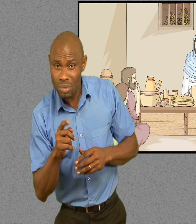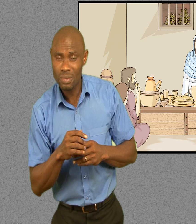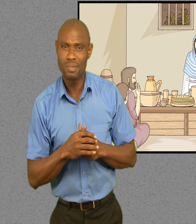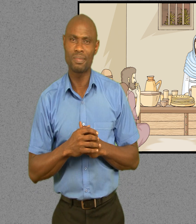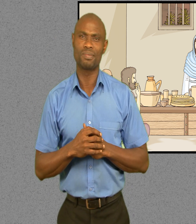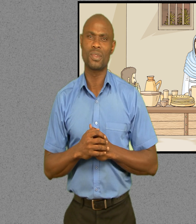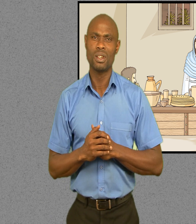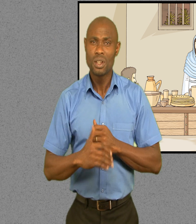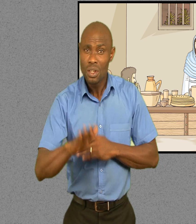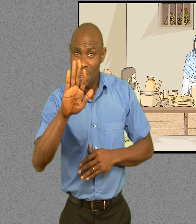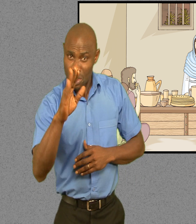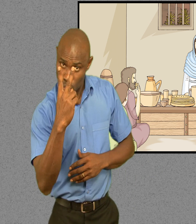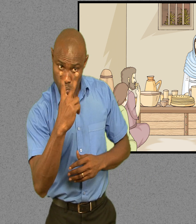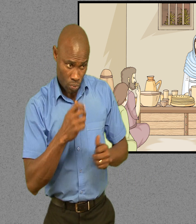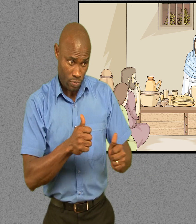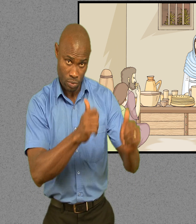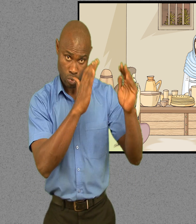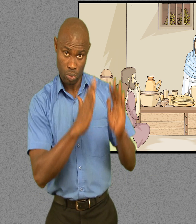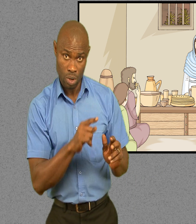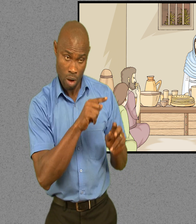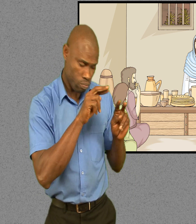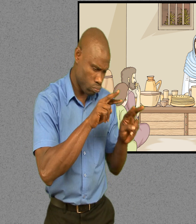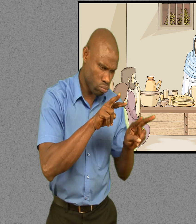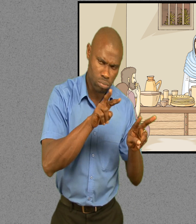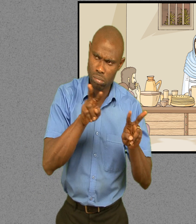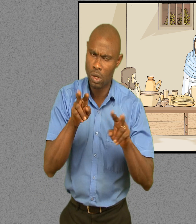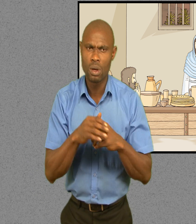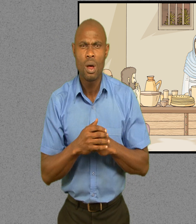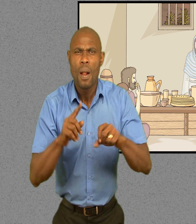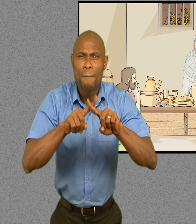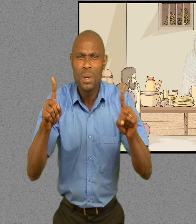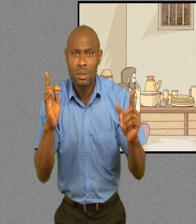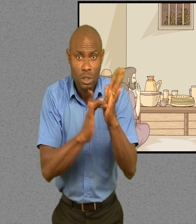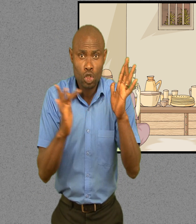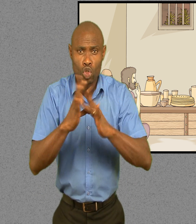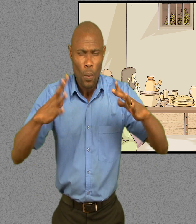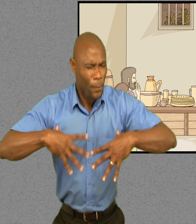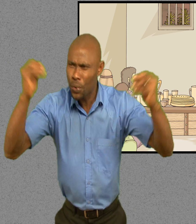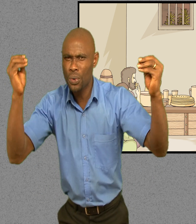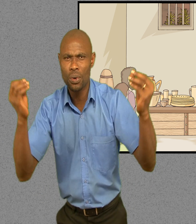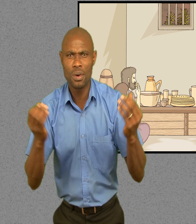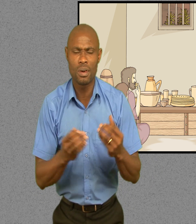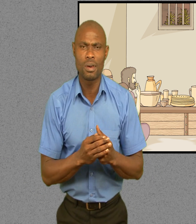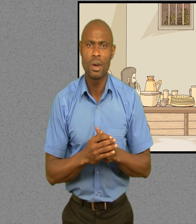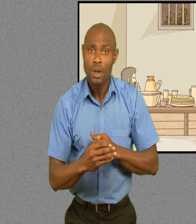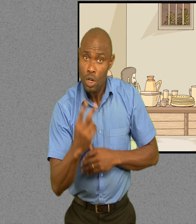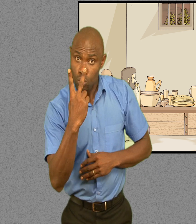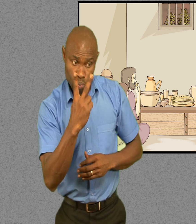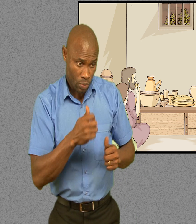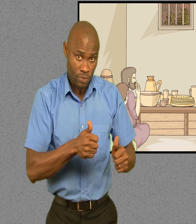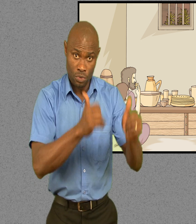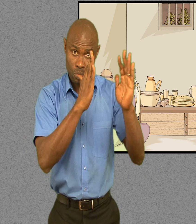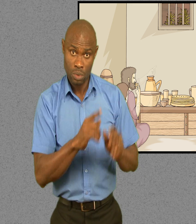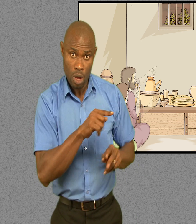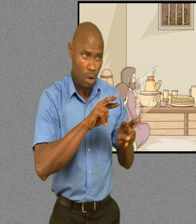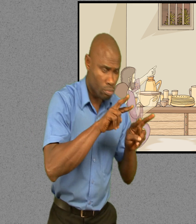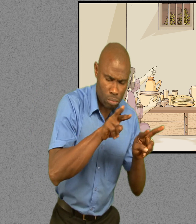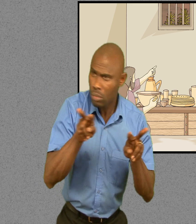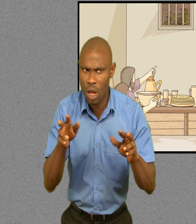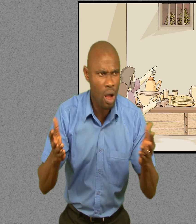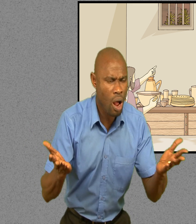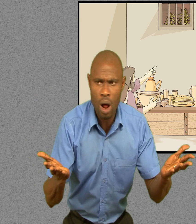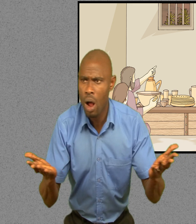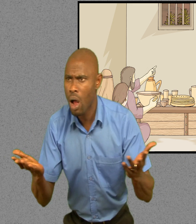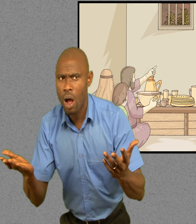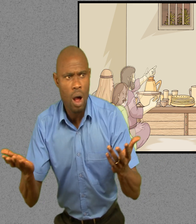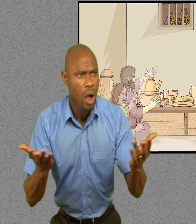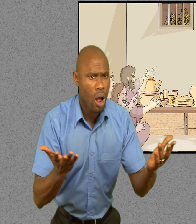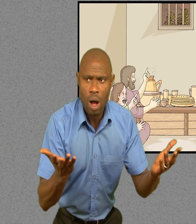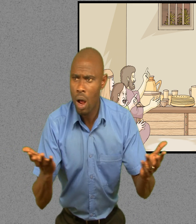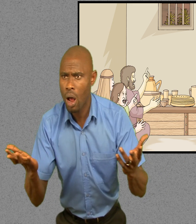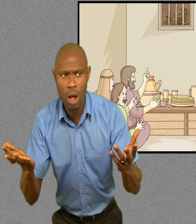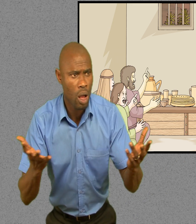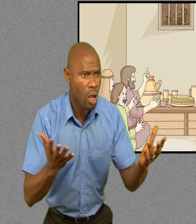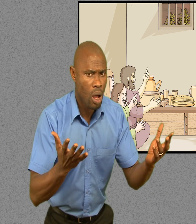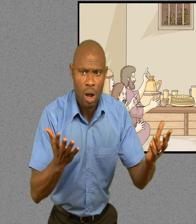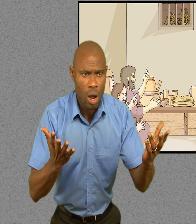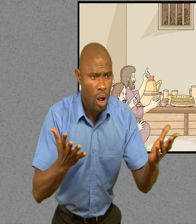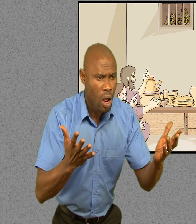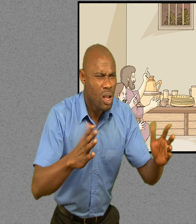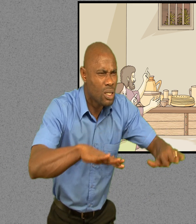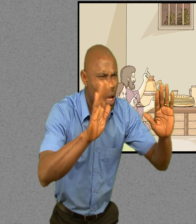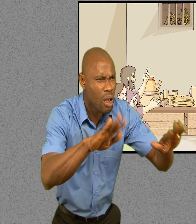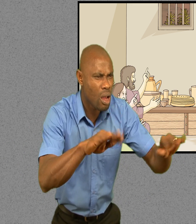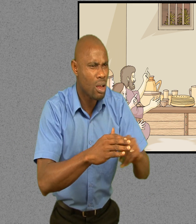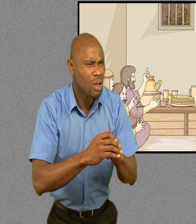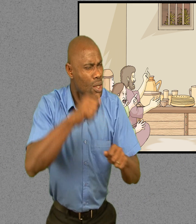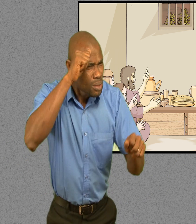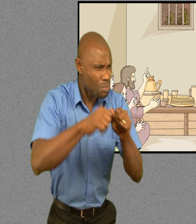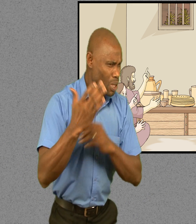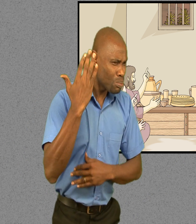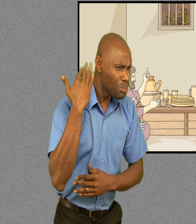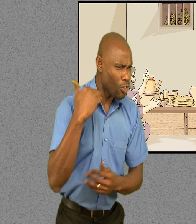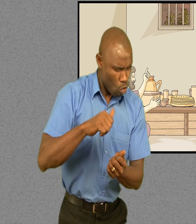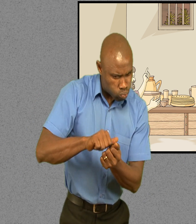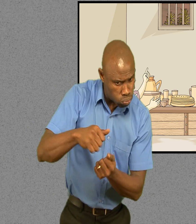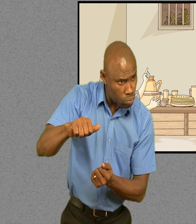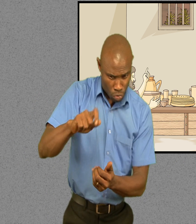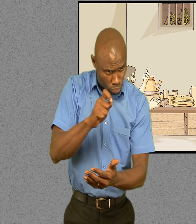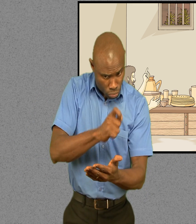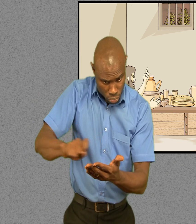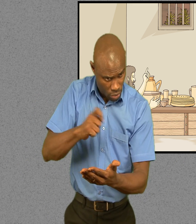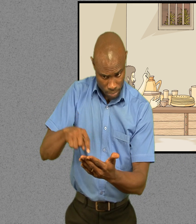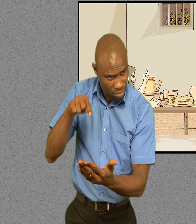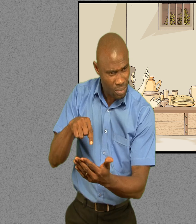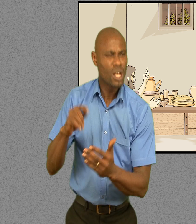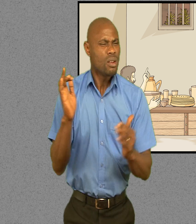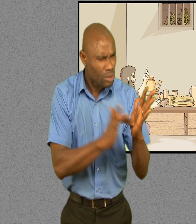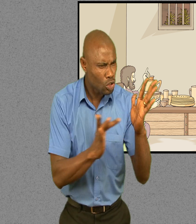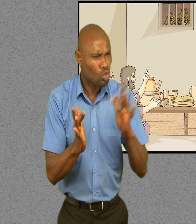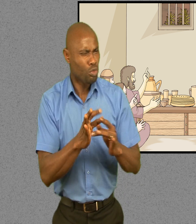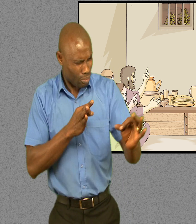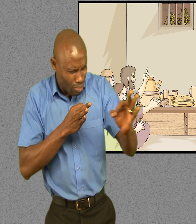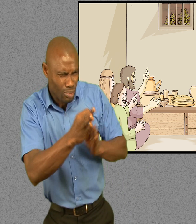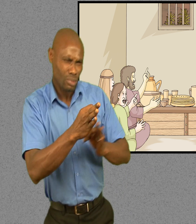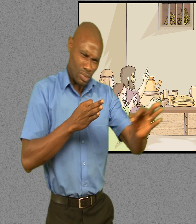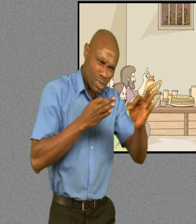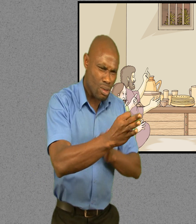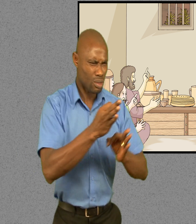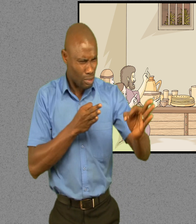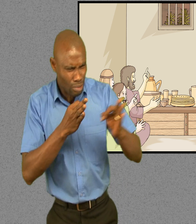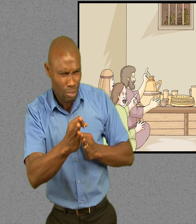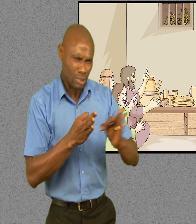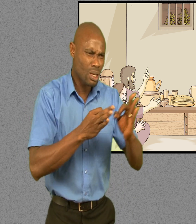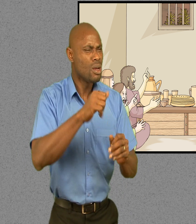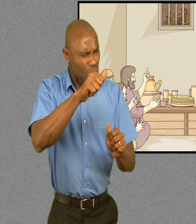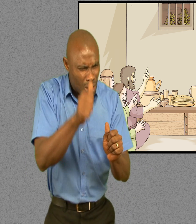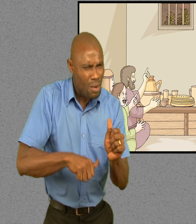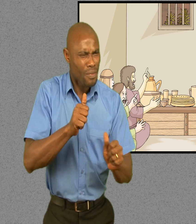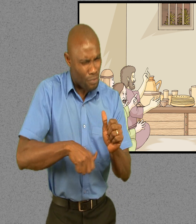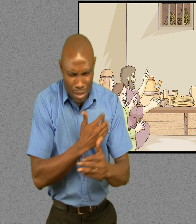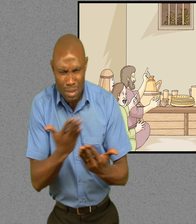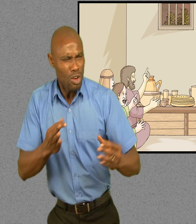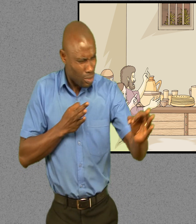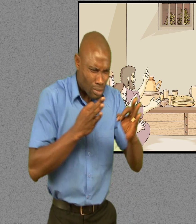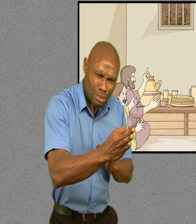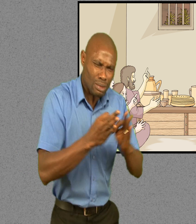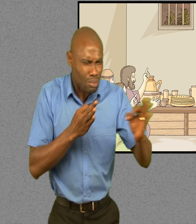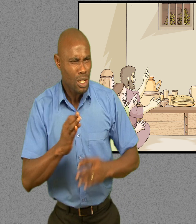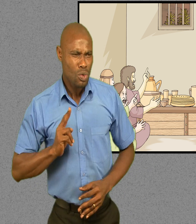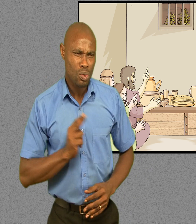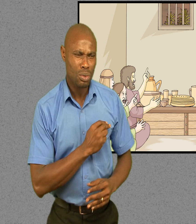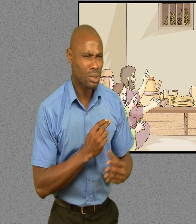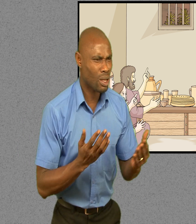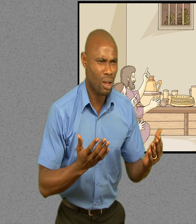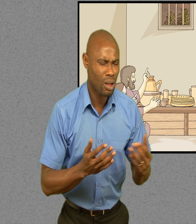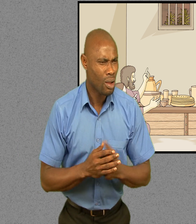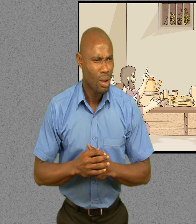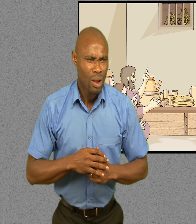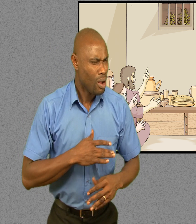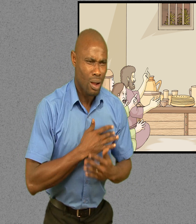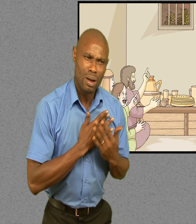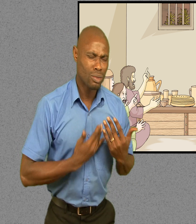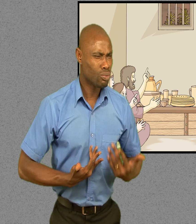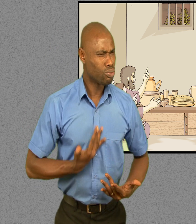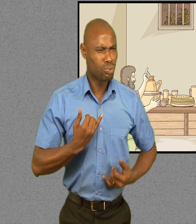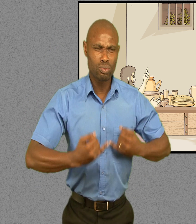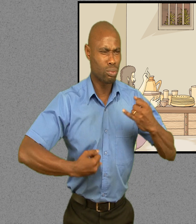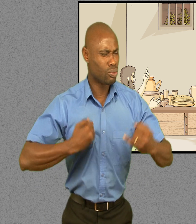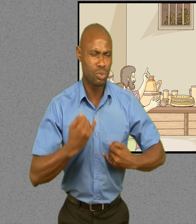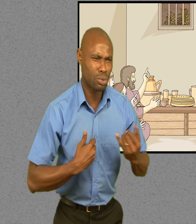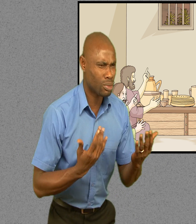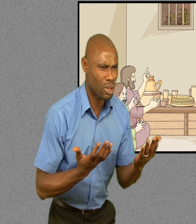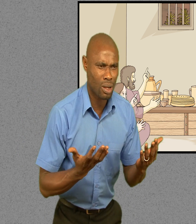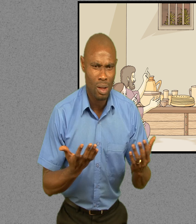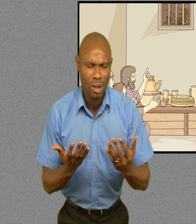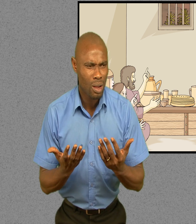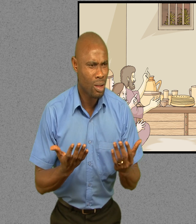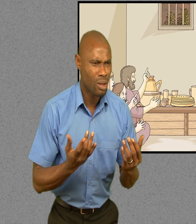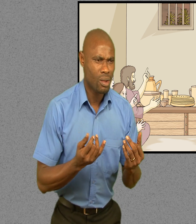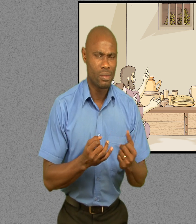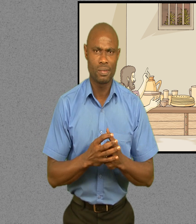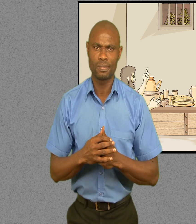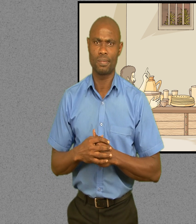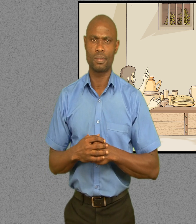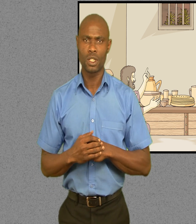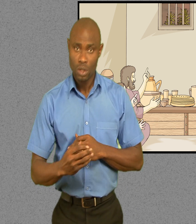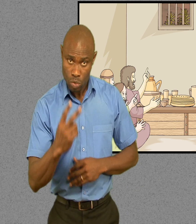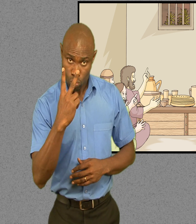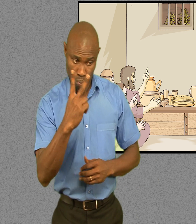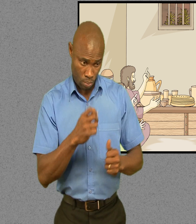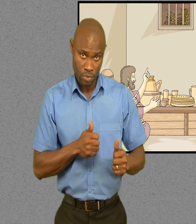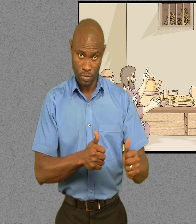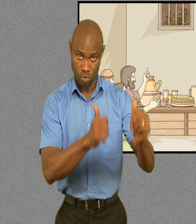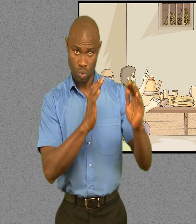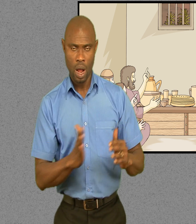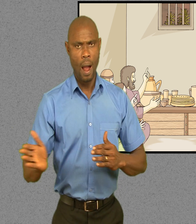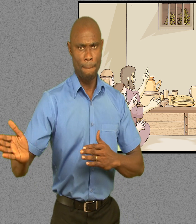They asked each other, “Were not our hearts burning within us as He spoke with us on the road and opened the Scriptures to us?”